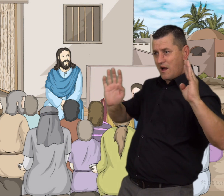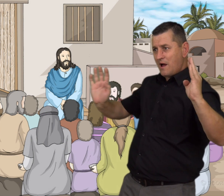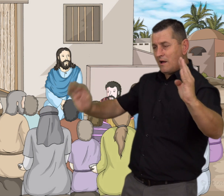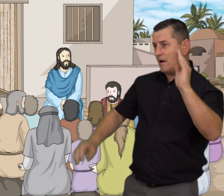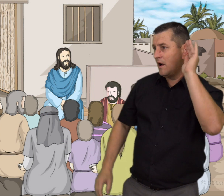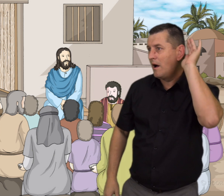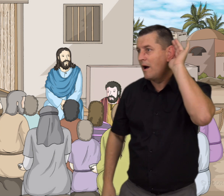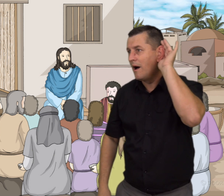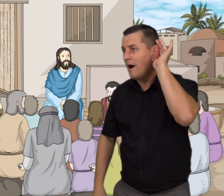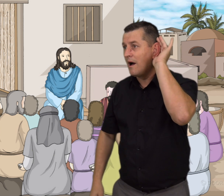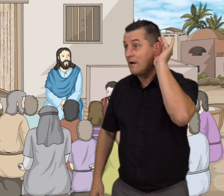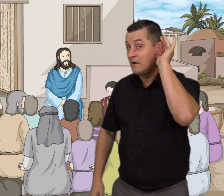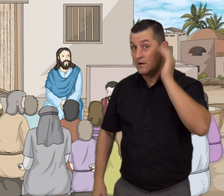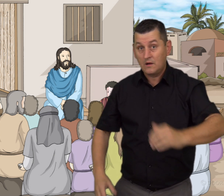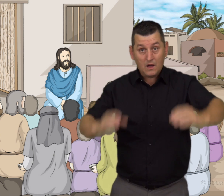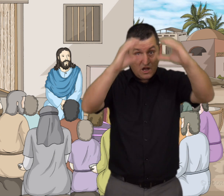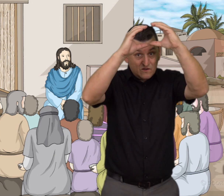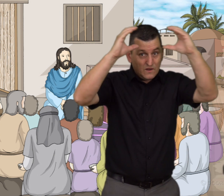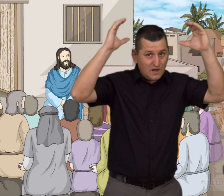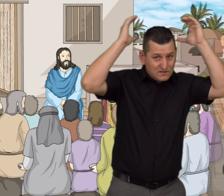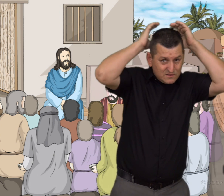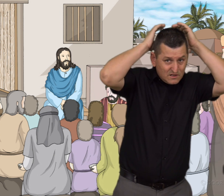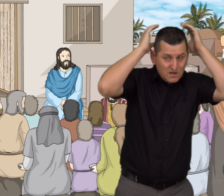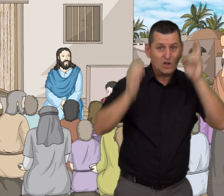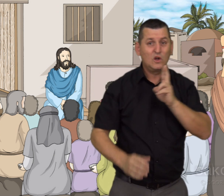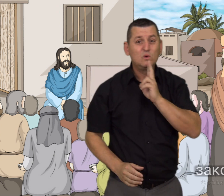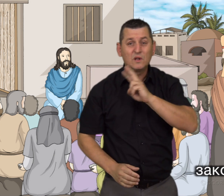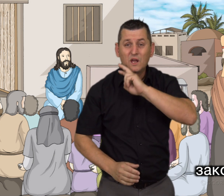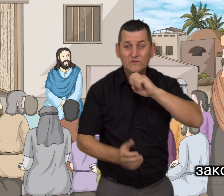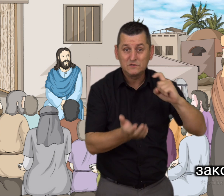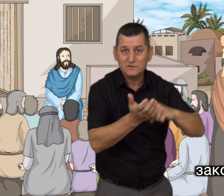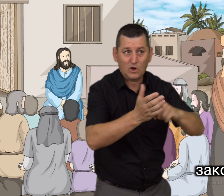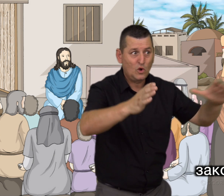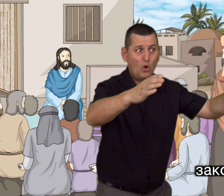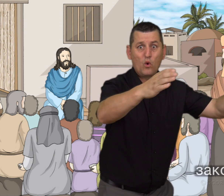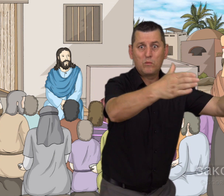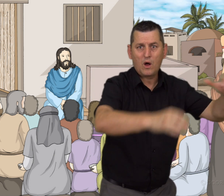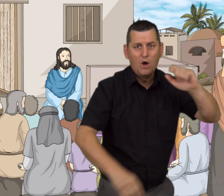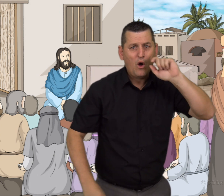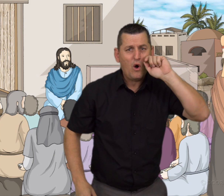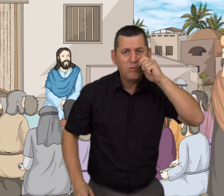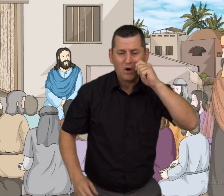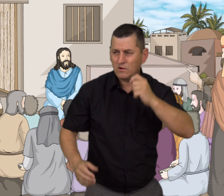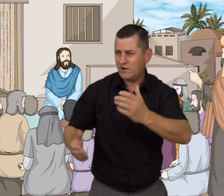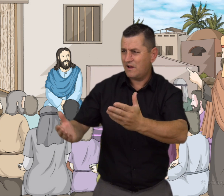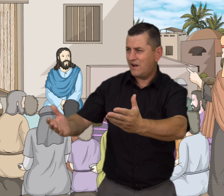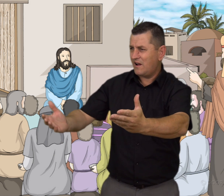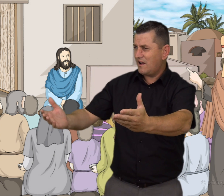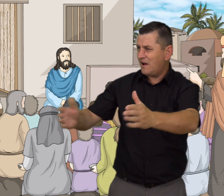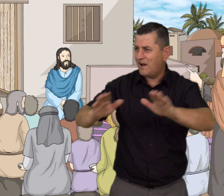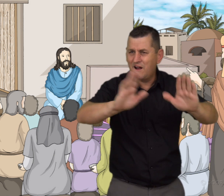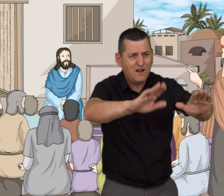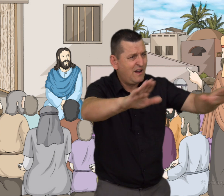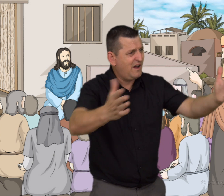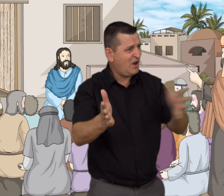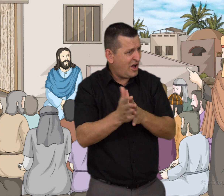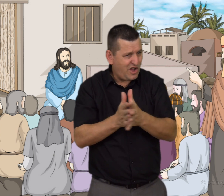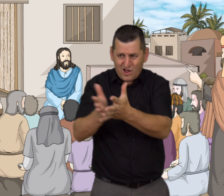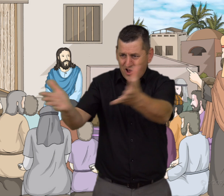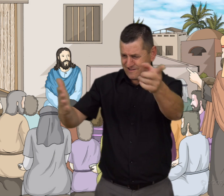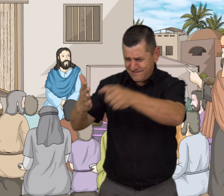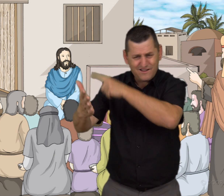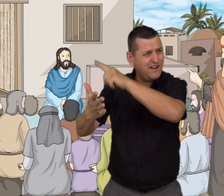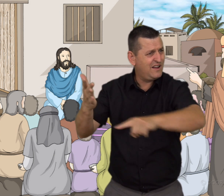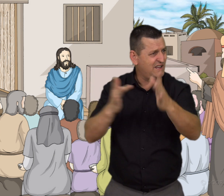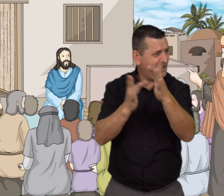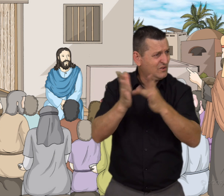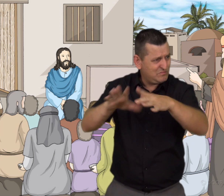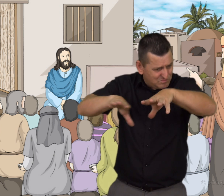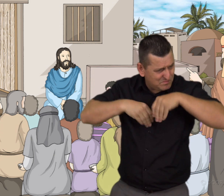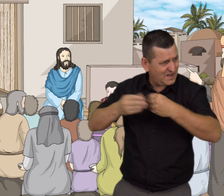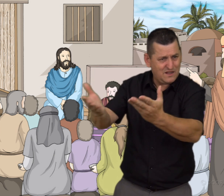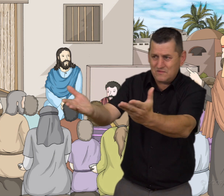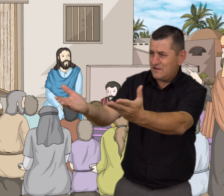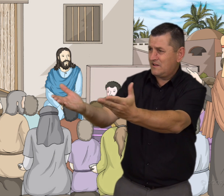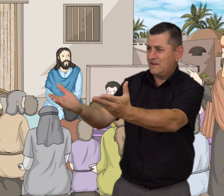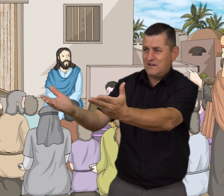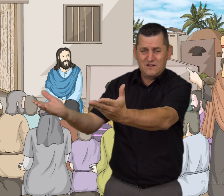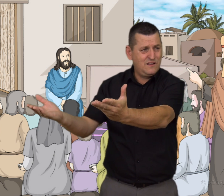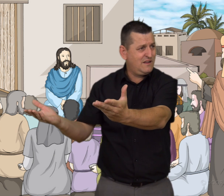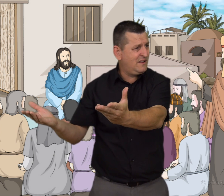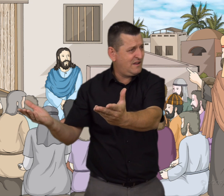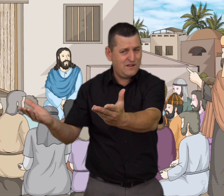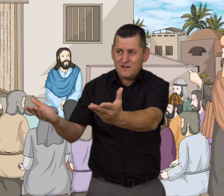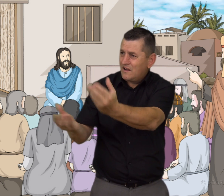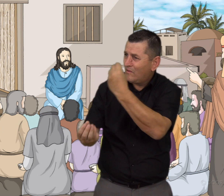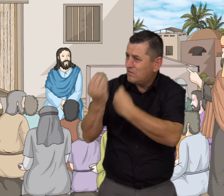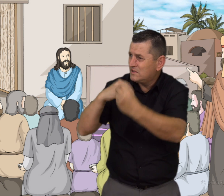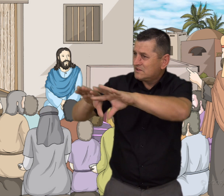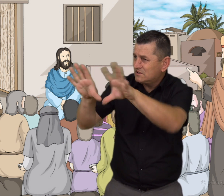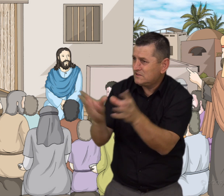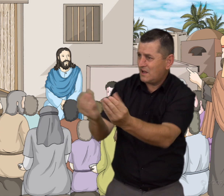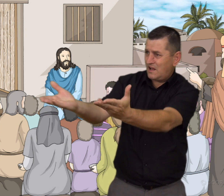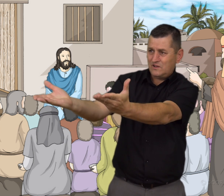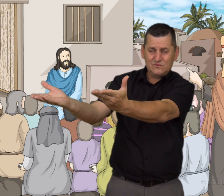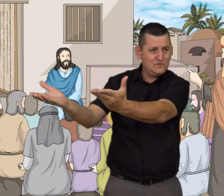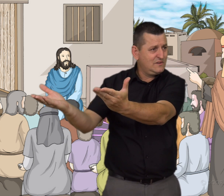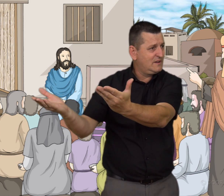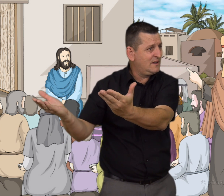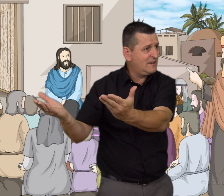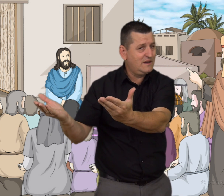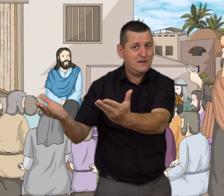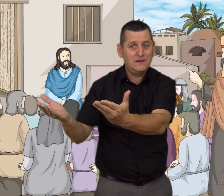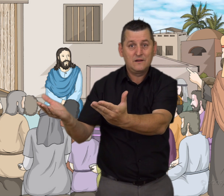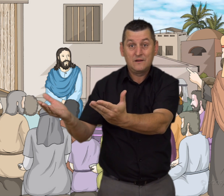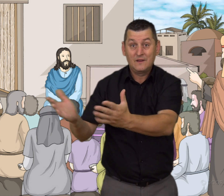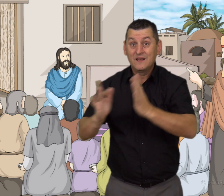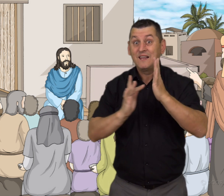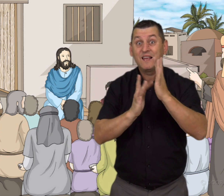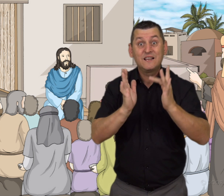So the Pharisees and scribes began to grumble: “This man welcomes sinners and eats with them.”